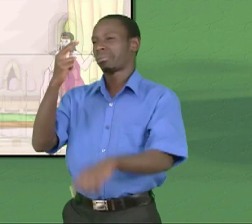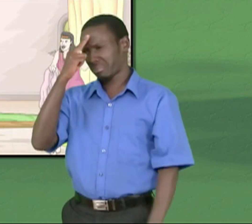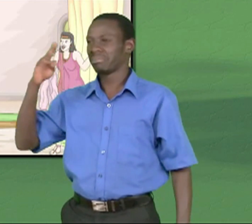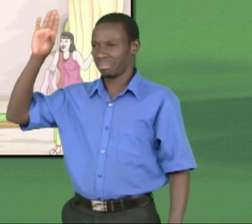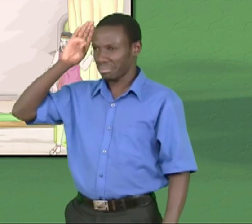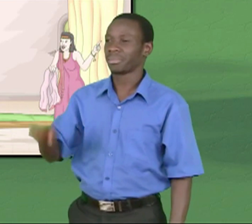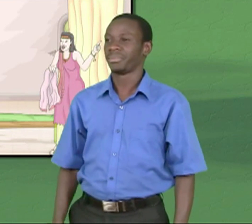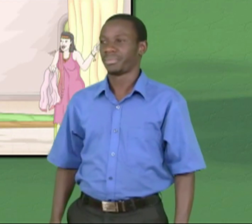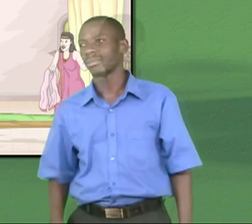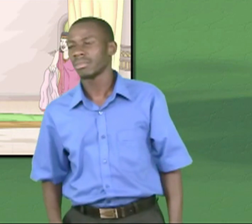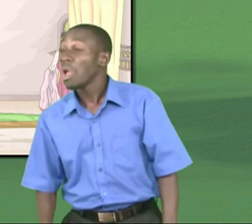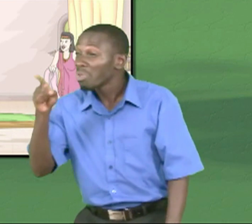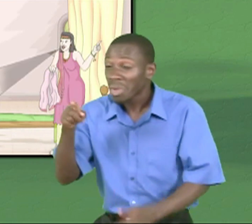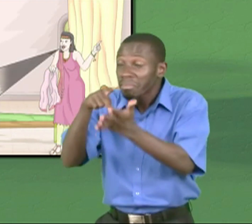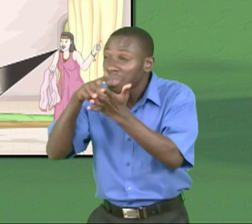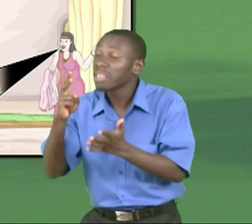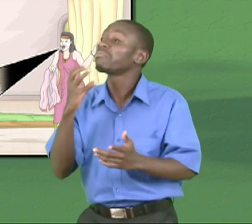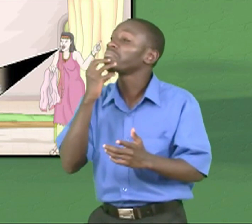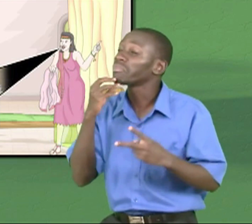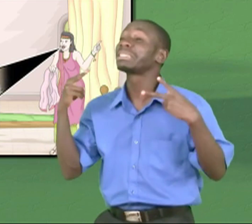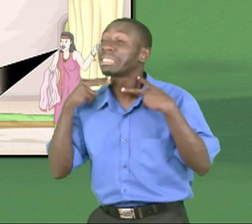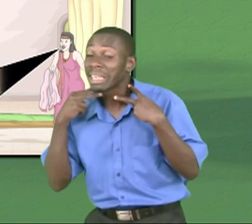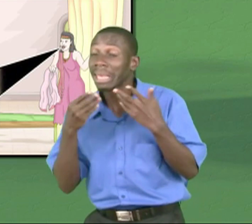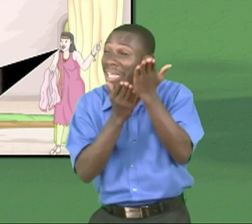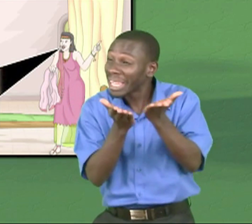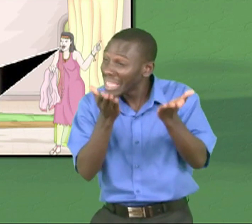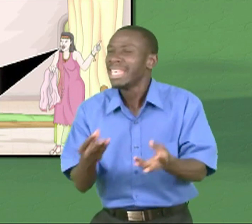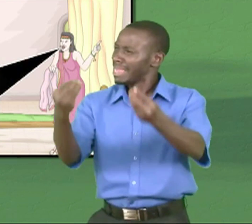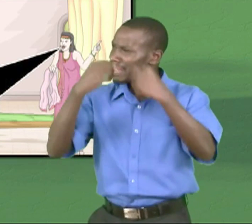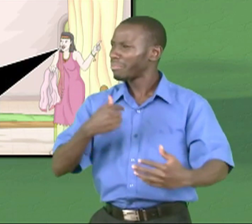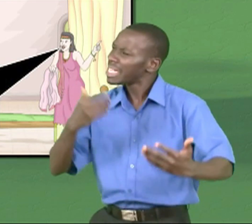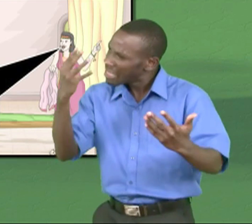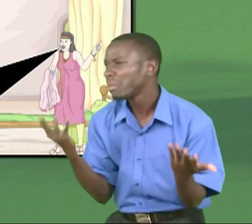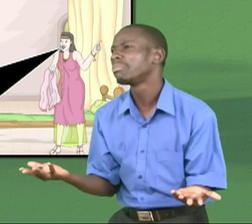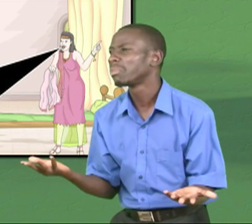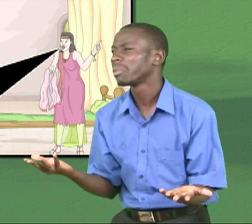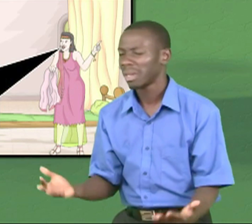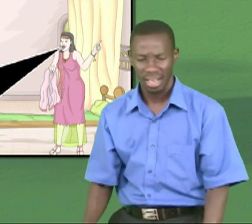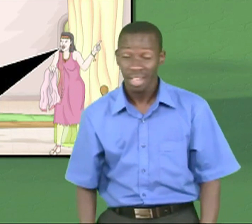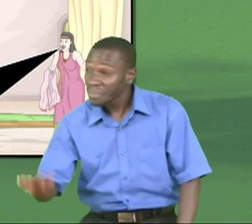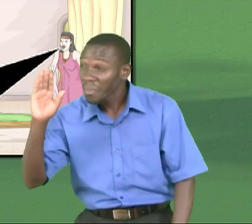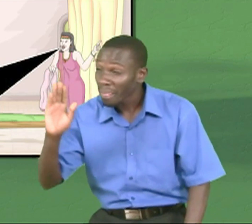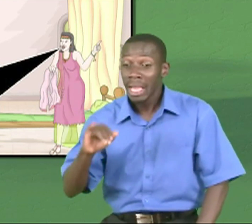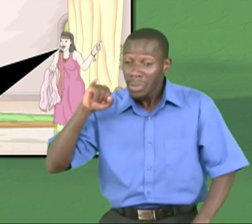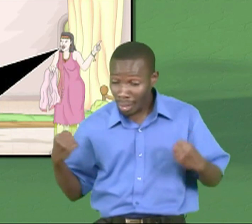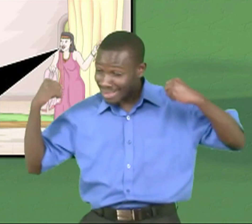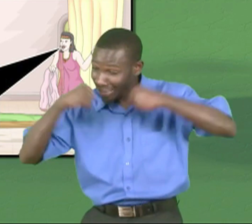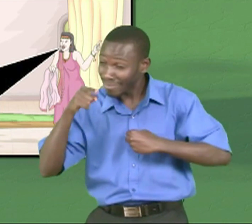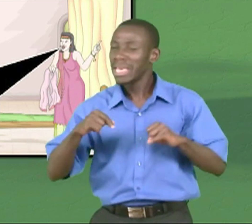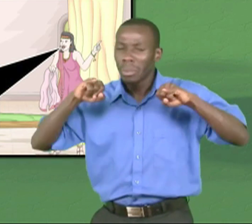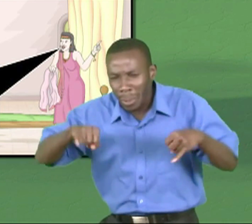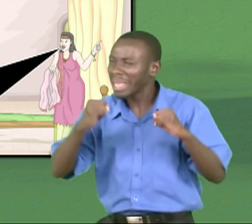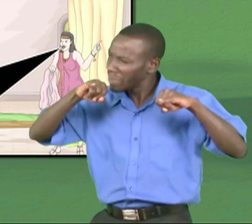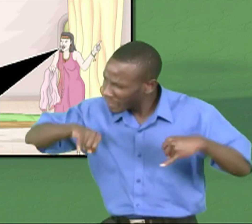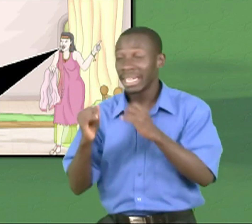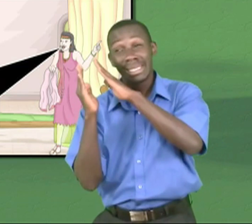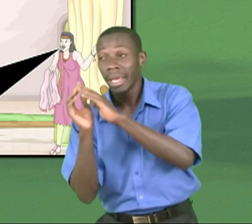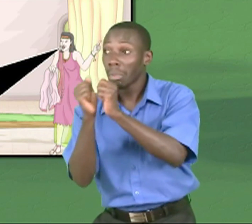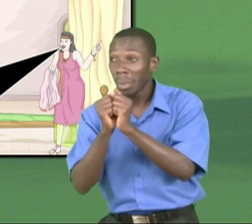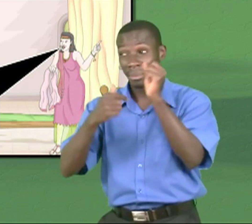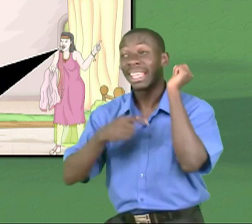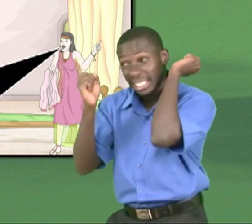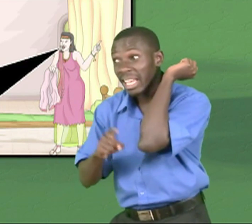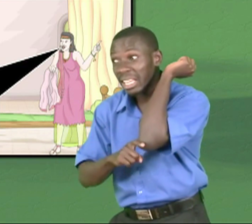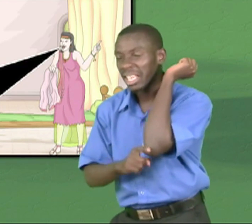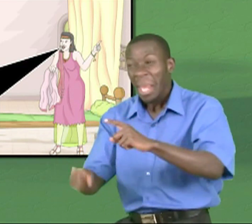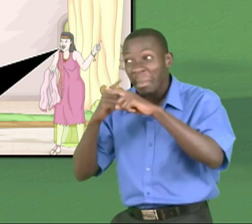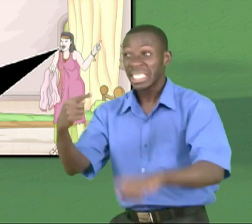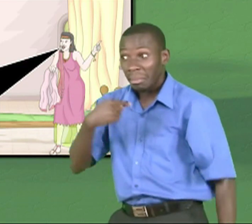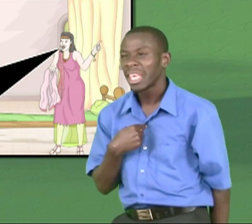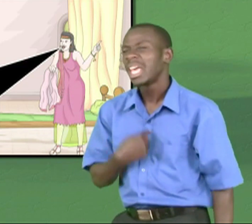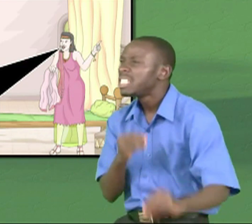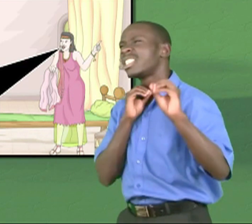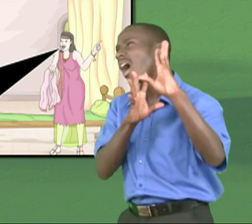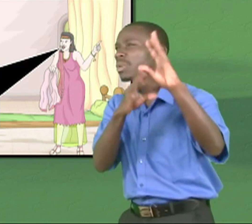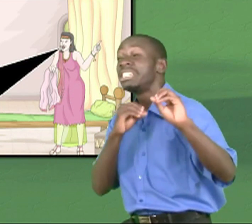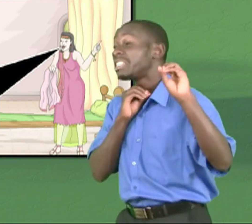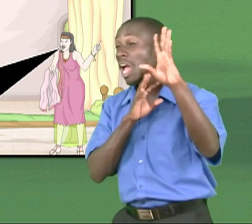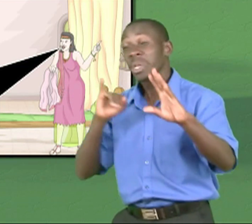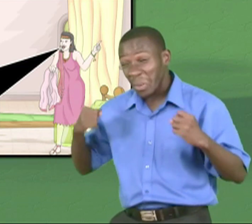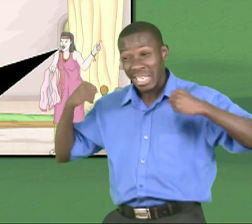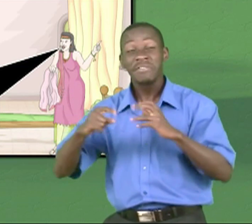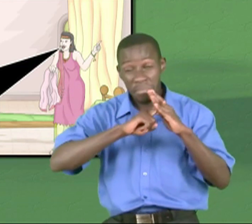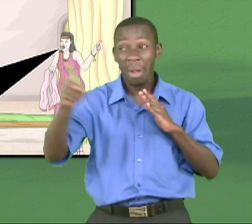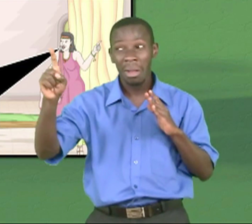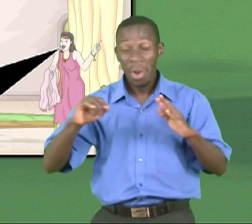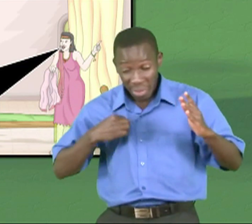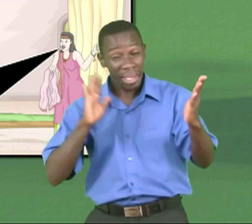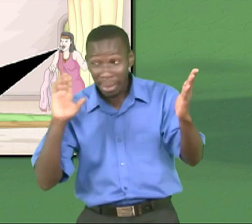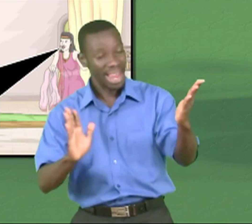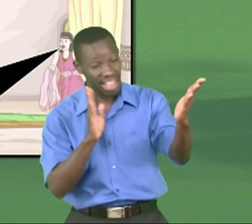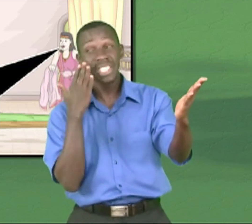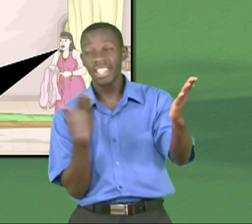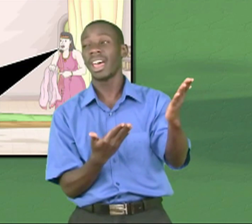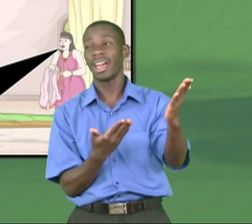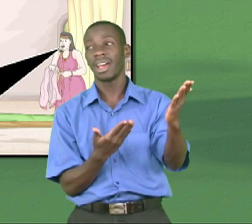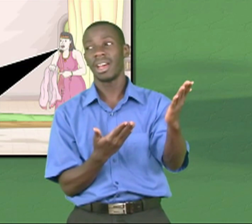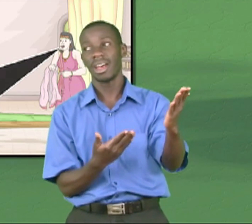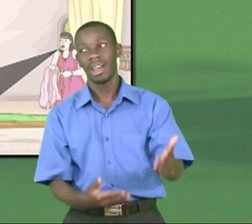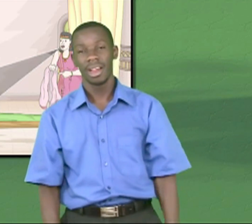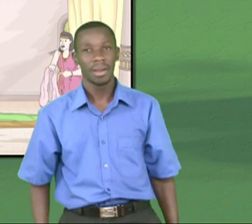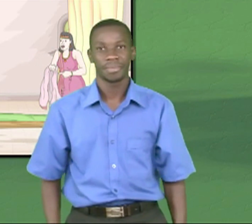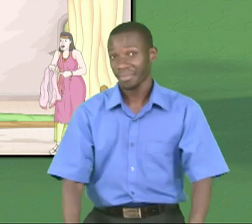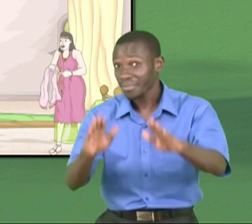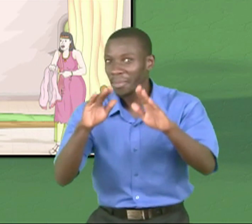Then she told him the same story: “The Hebrew slave you brought us came to me to make sport of me, but when I screamed for help, he left his cloak beside me and ran out of the house.”